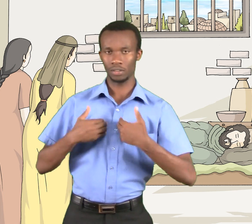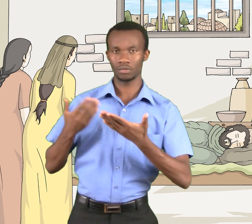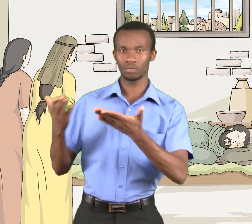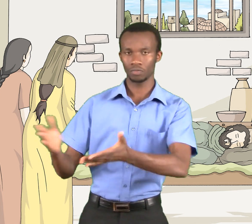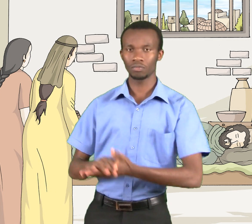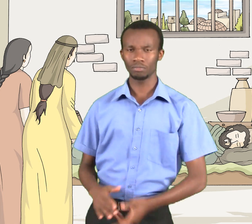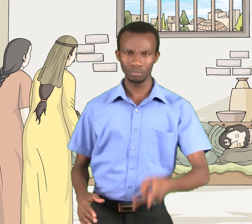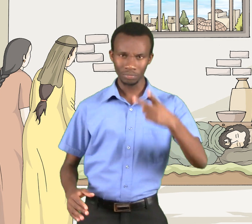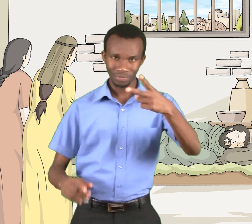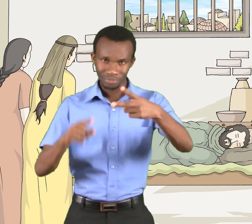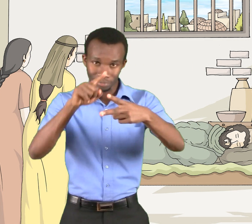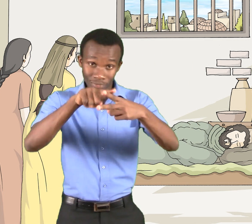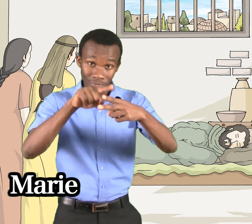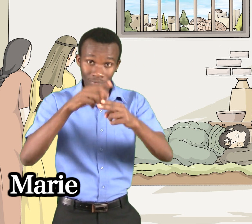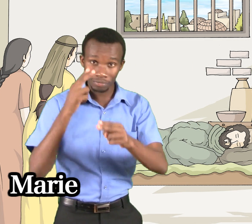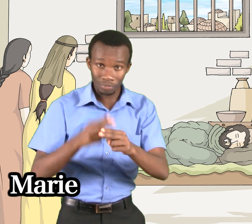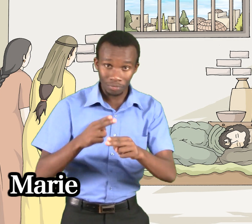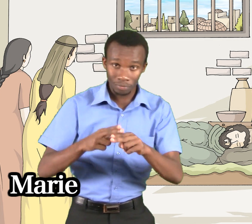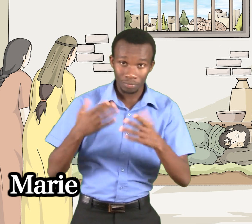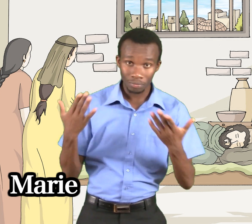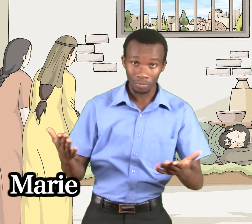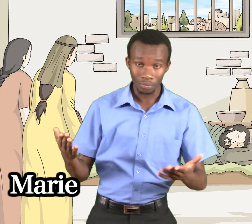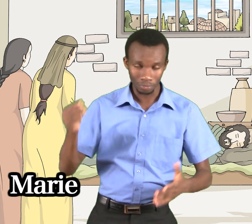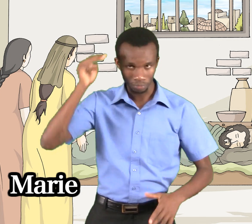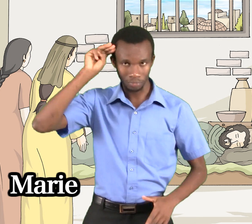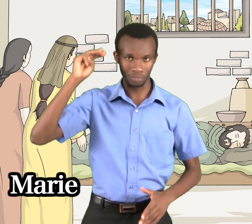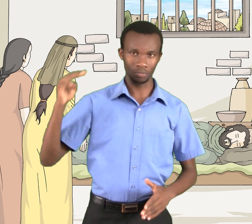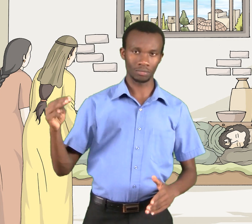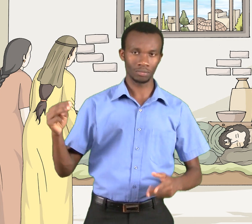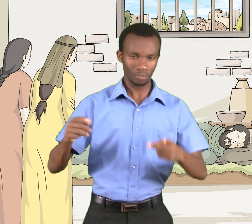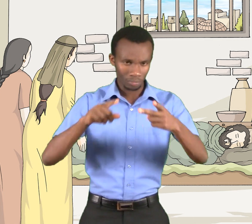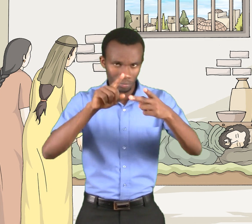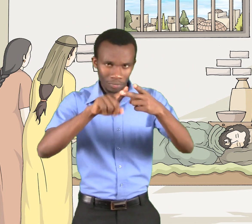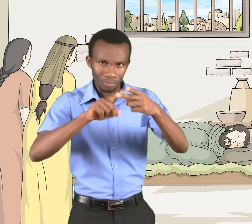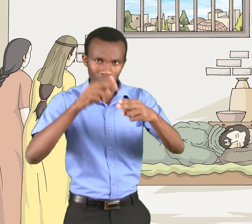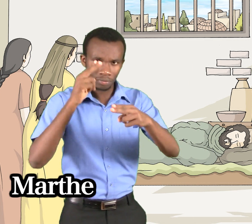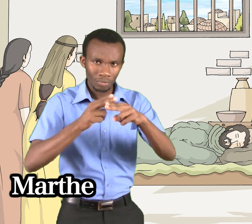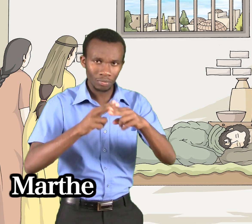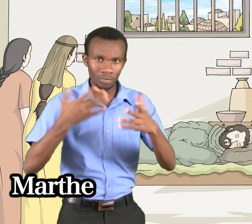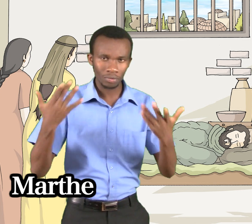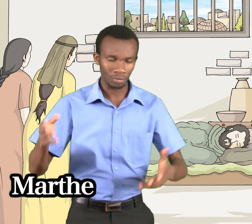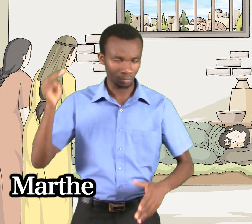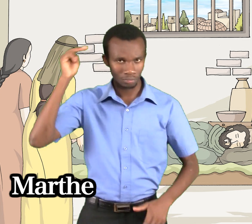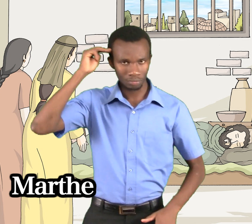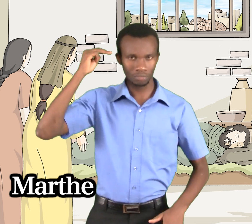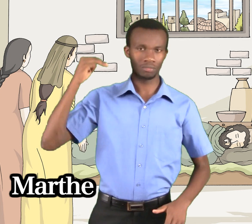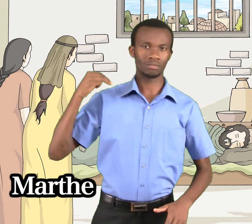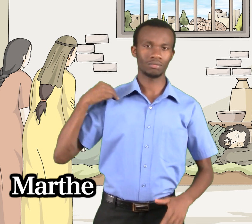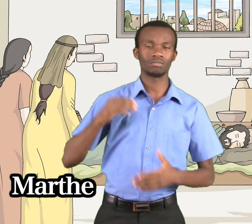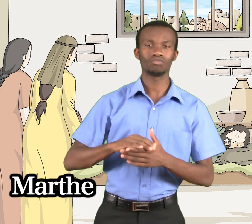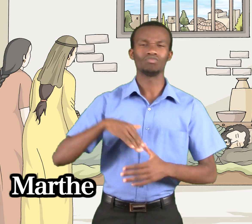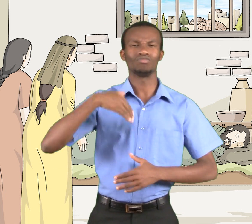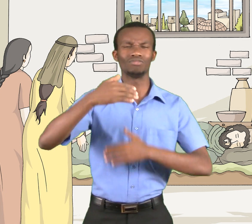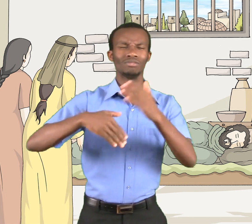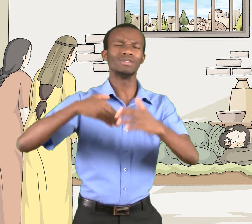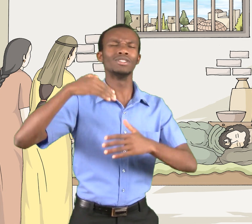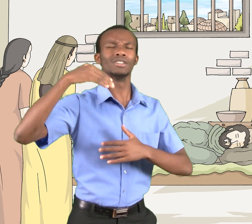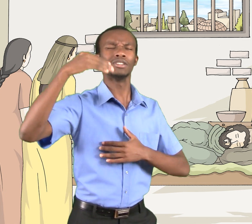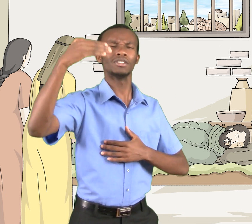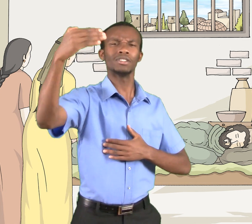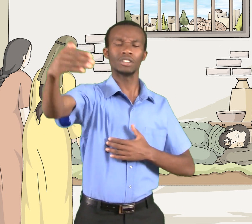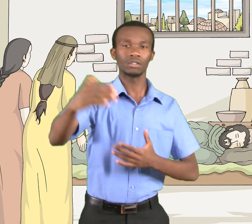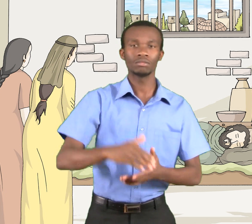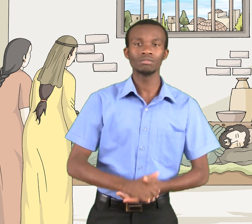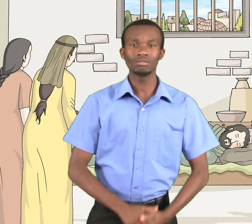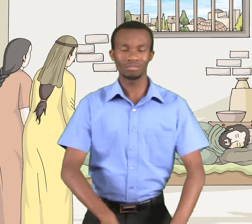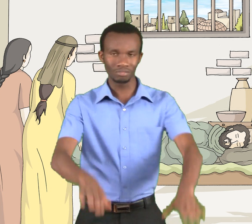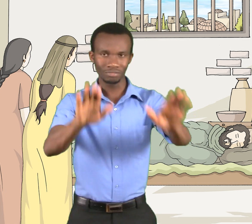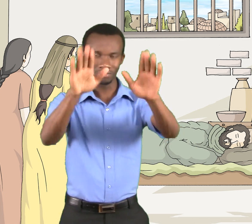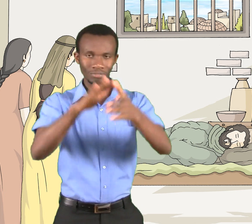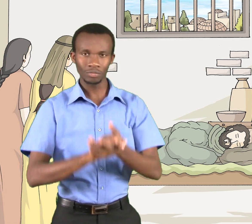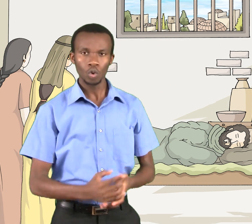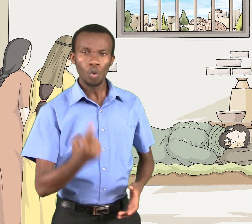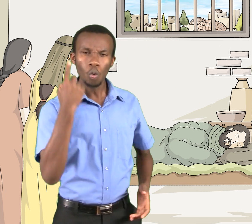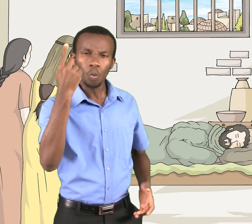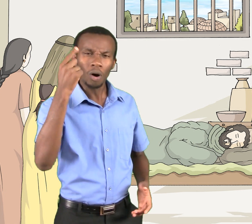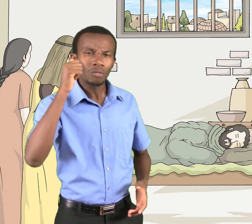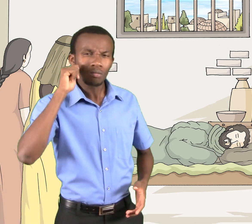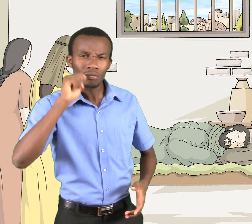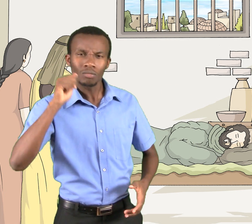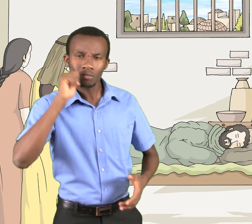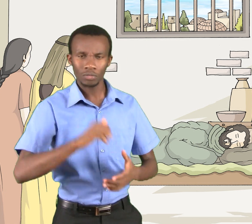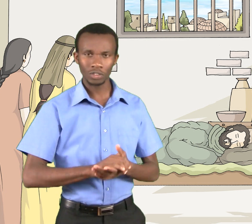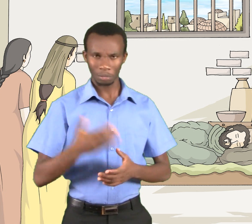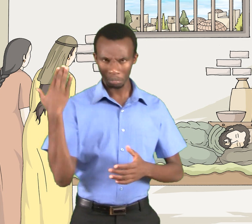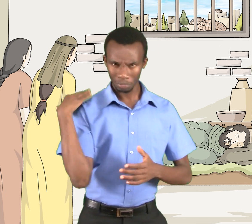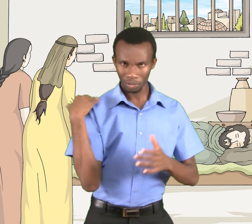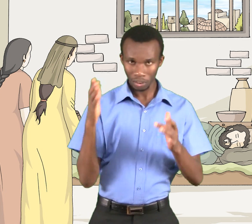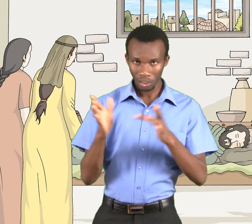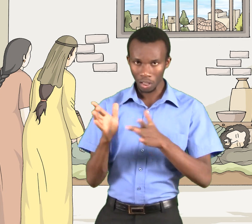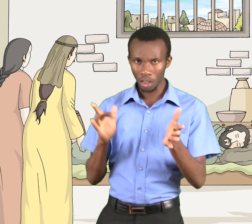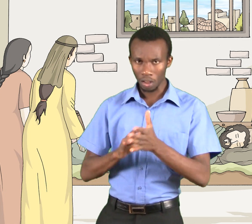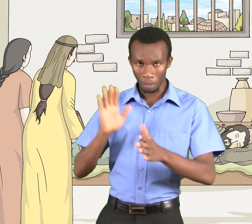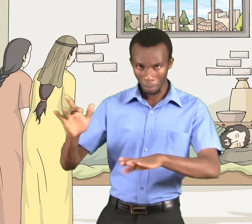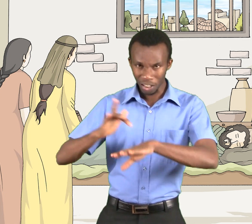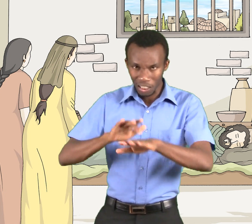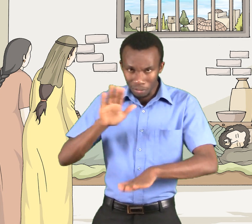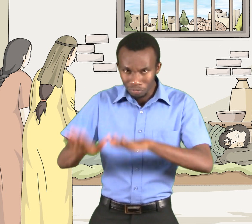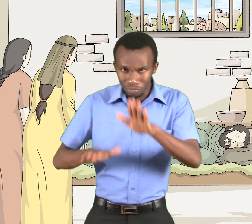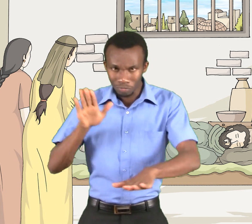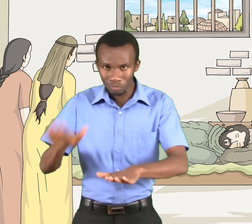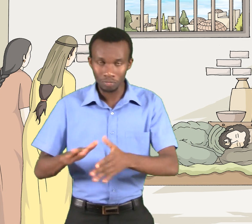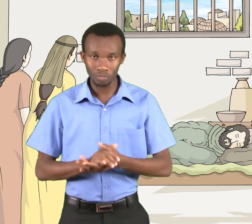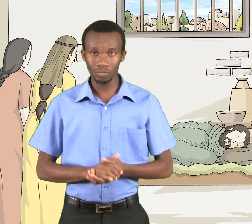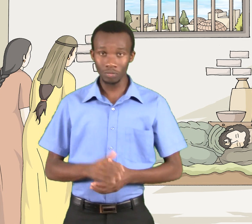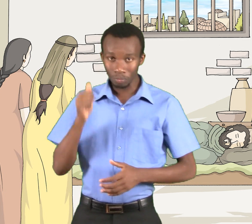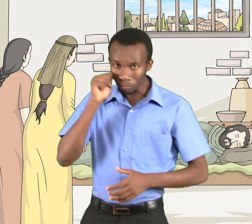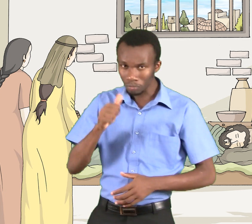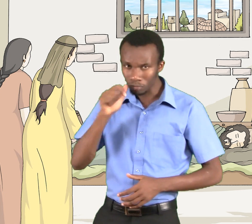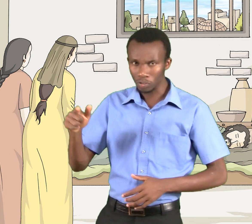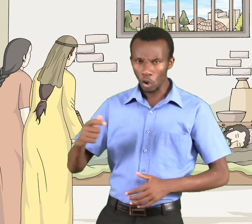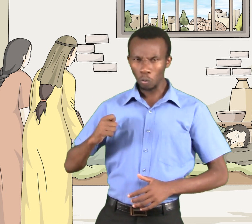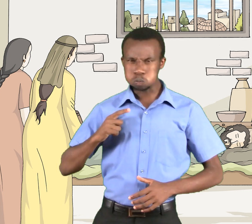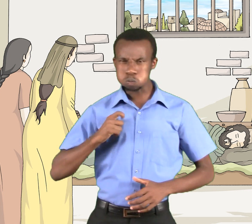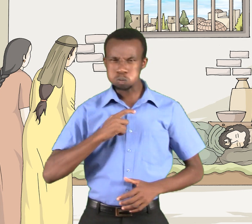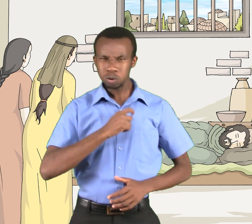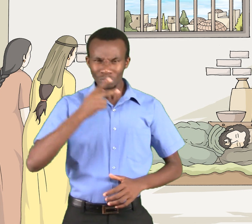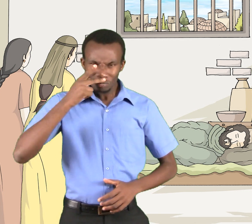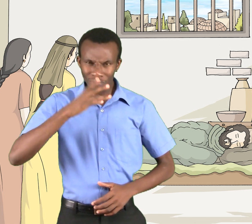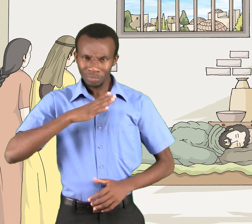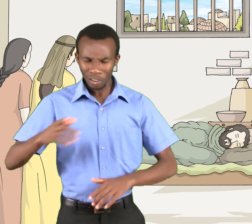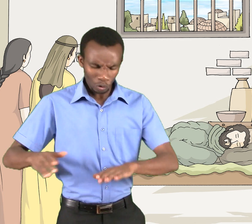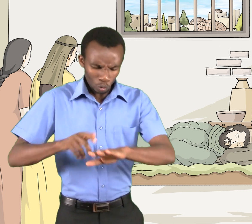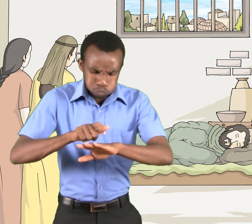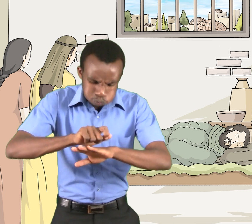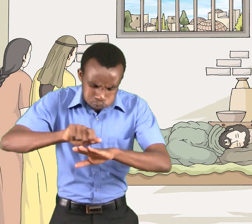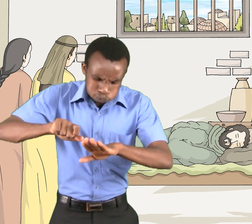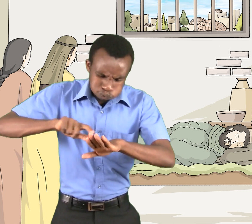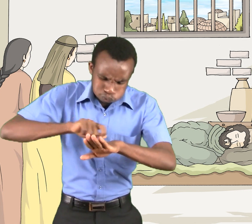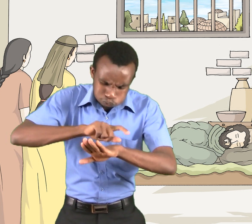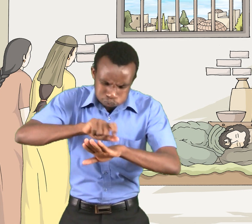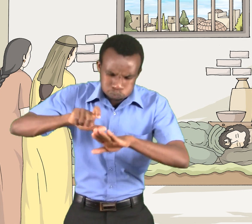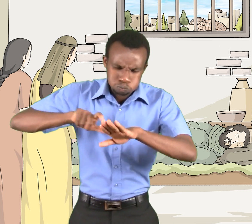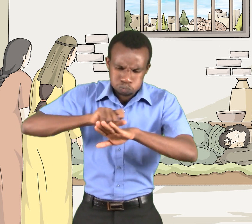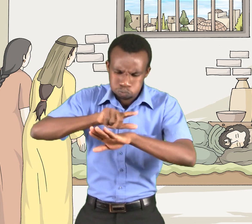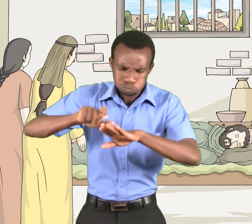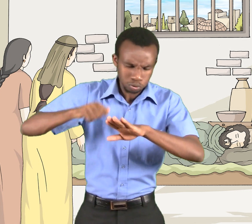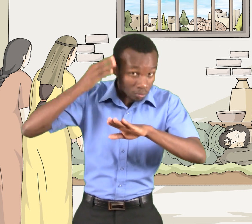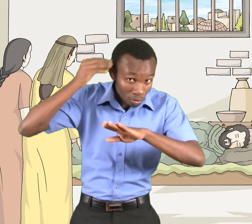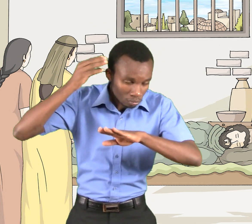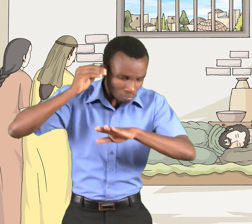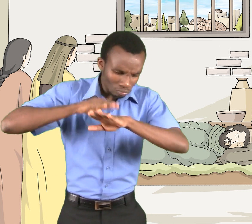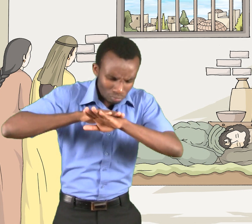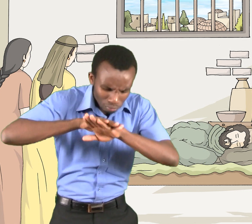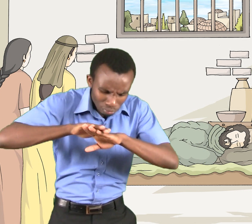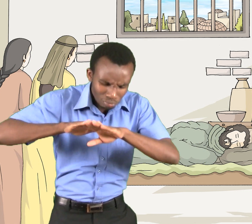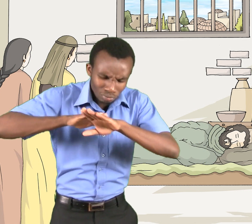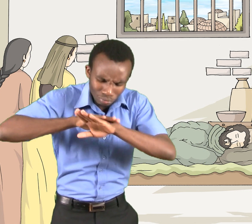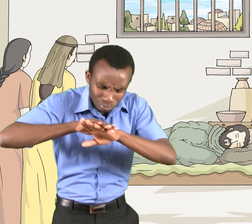He lived in Bethany, the village of Mary and her sister Martha.